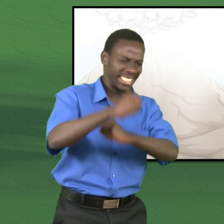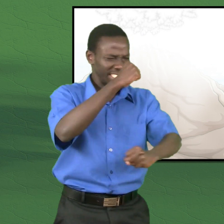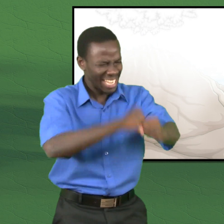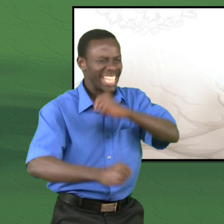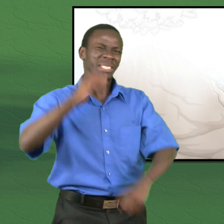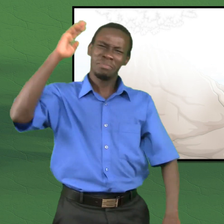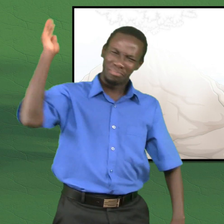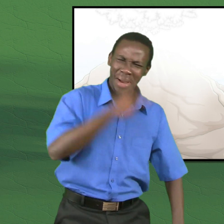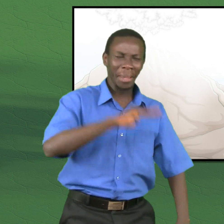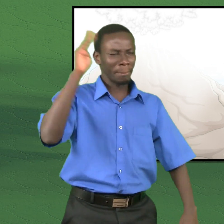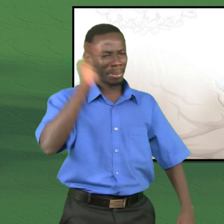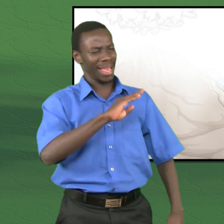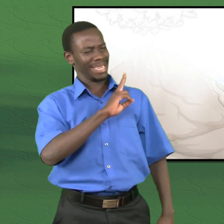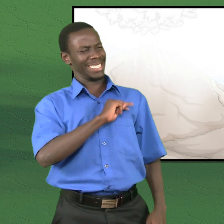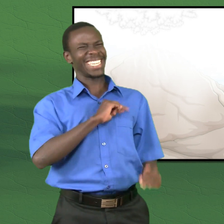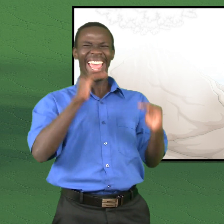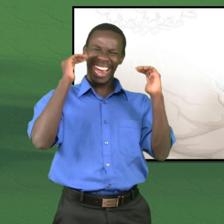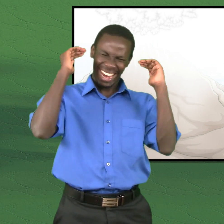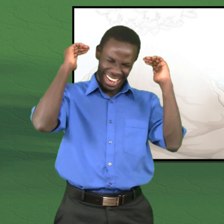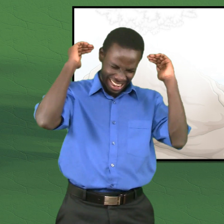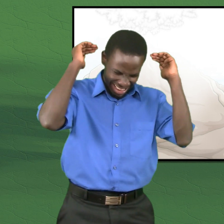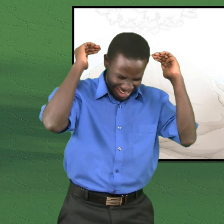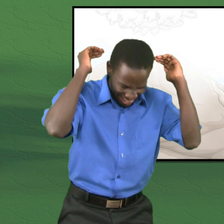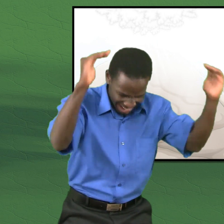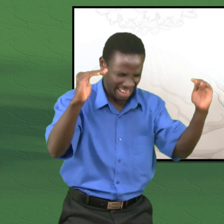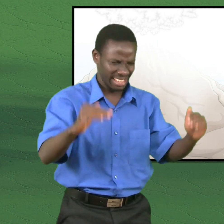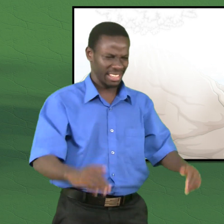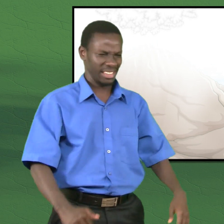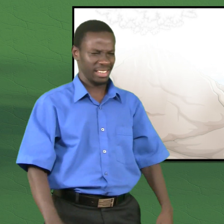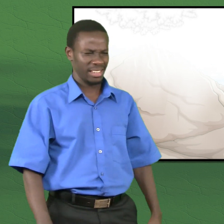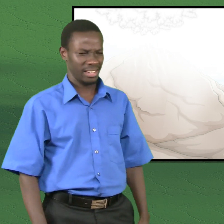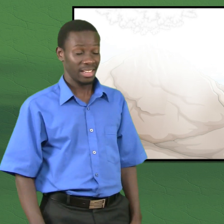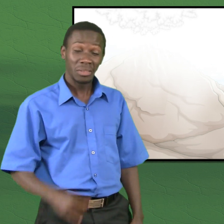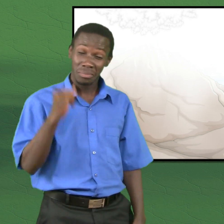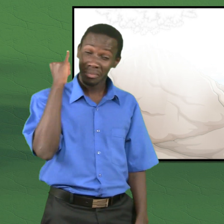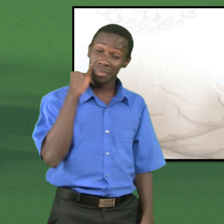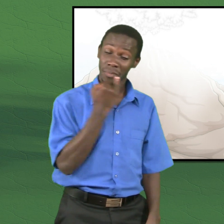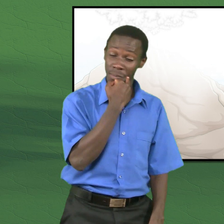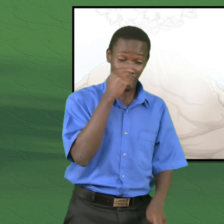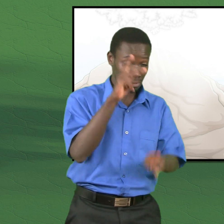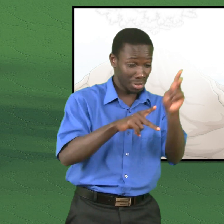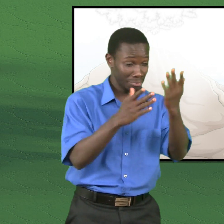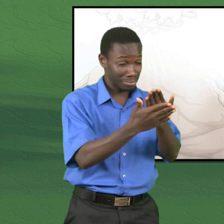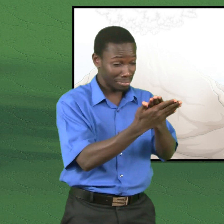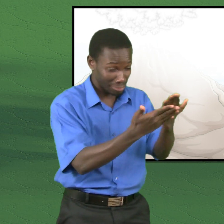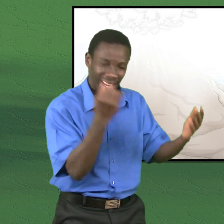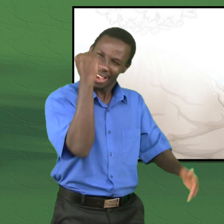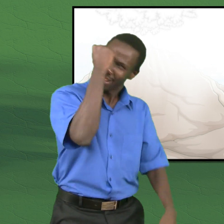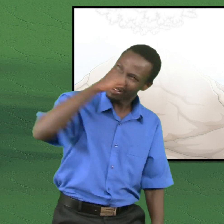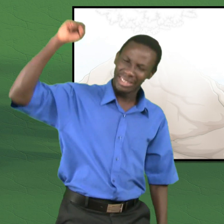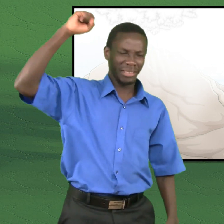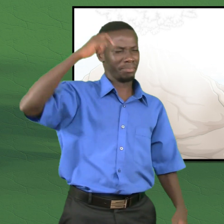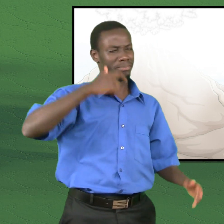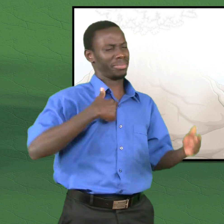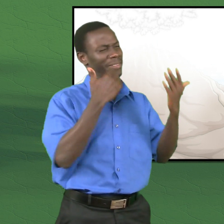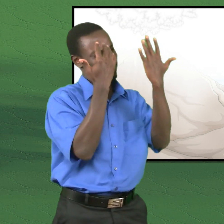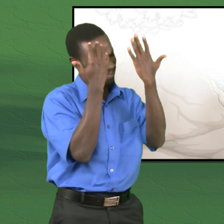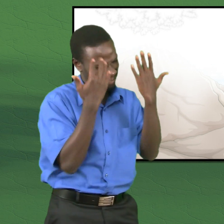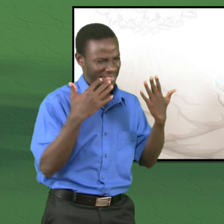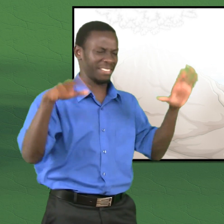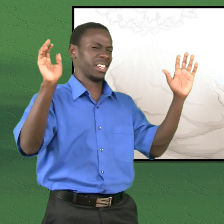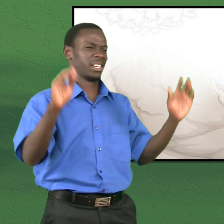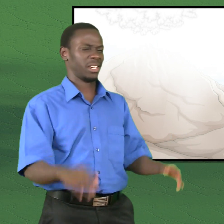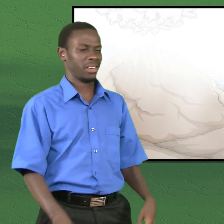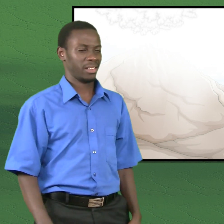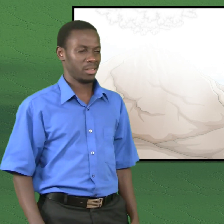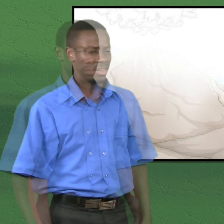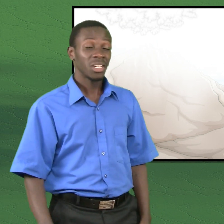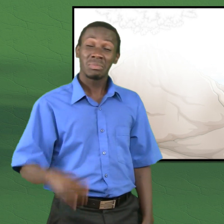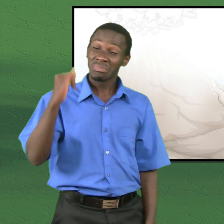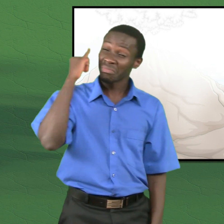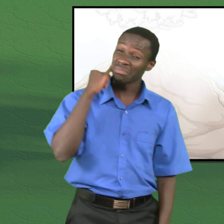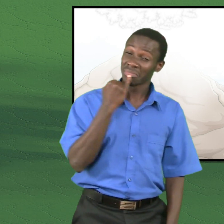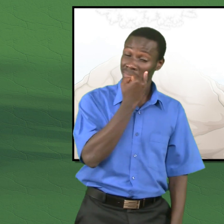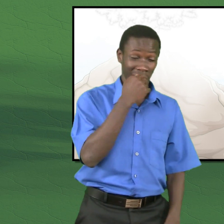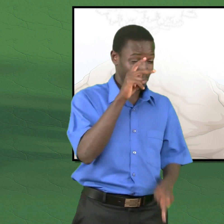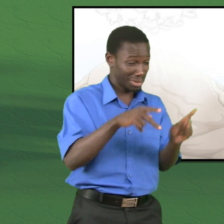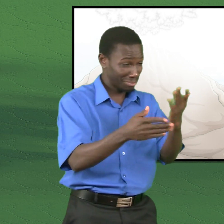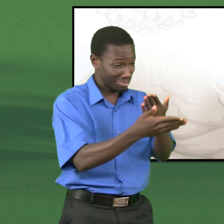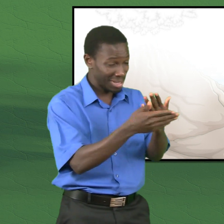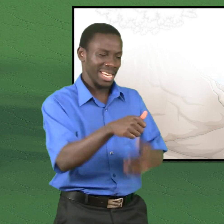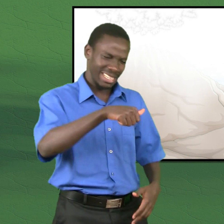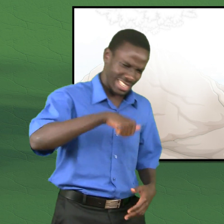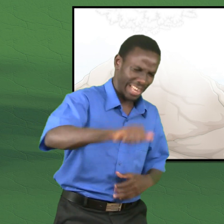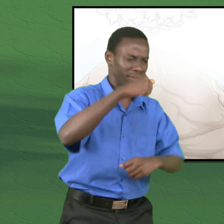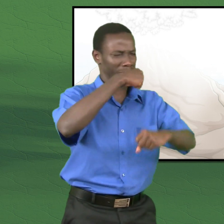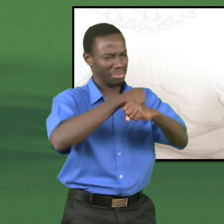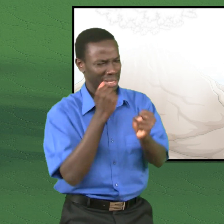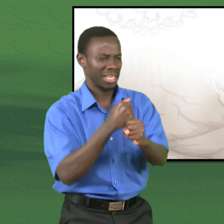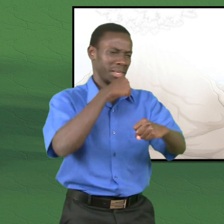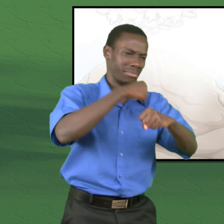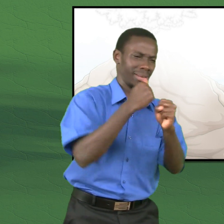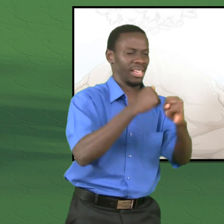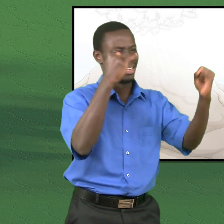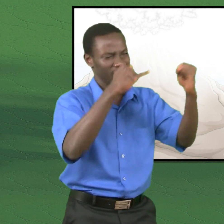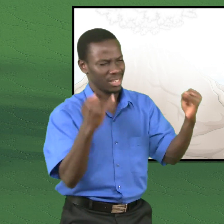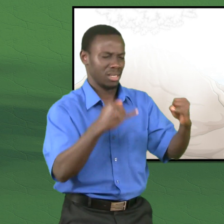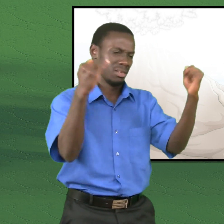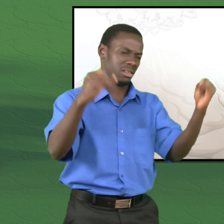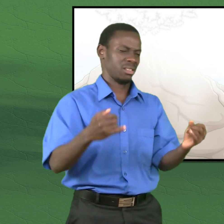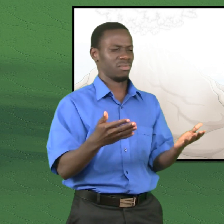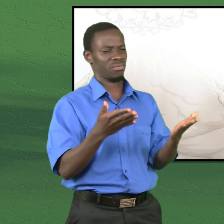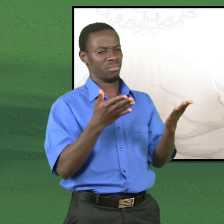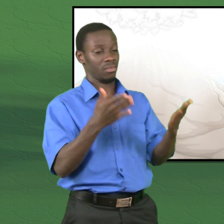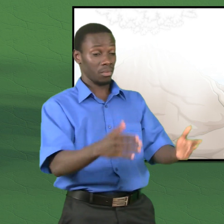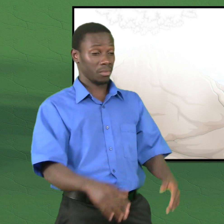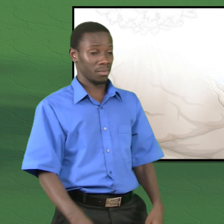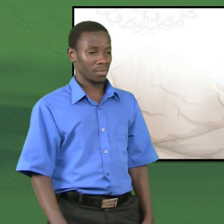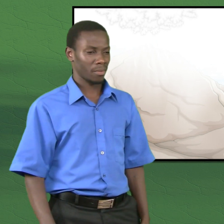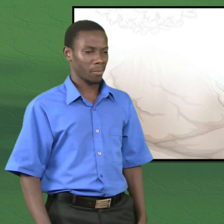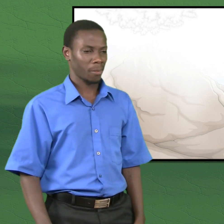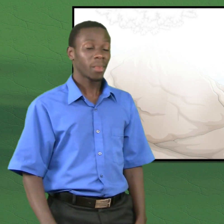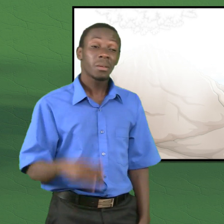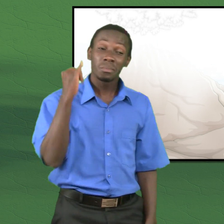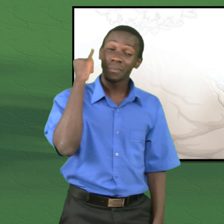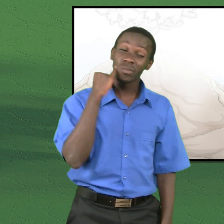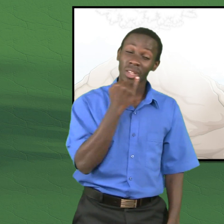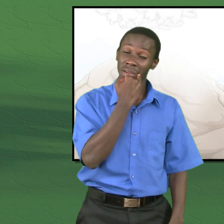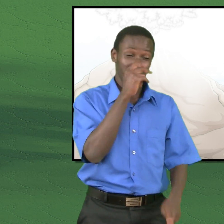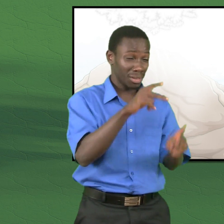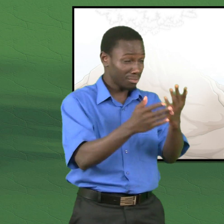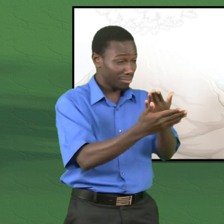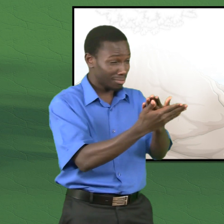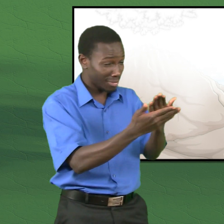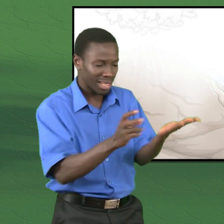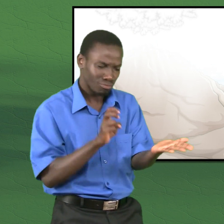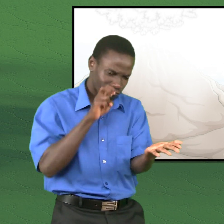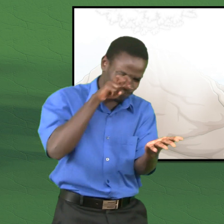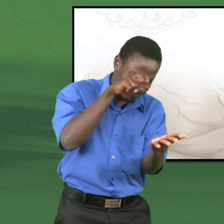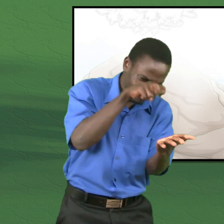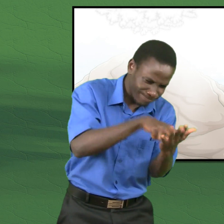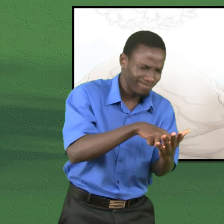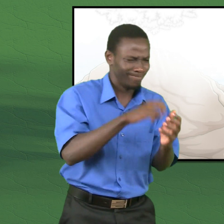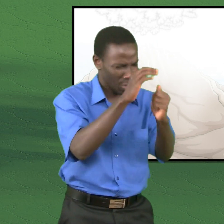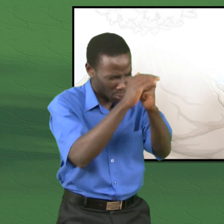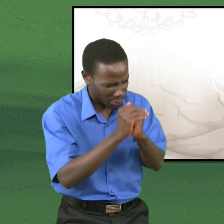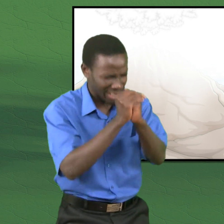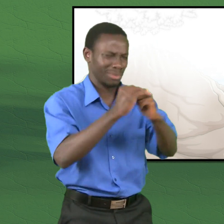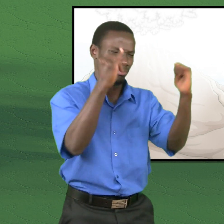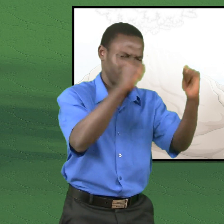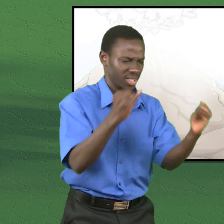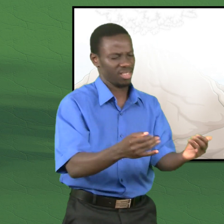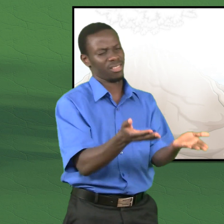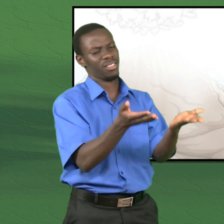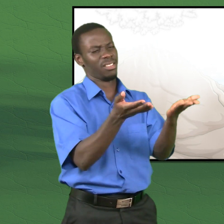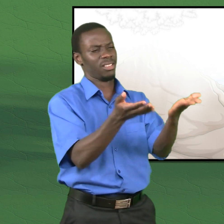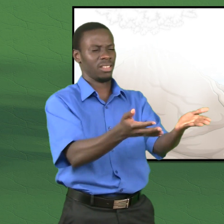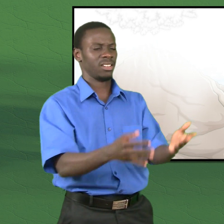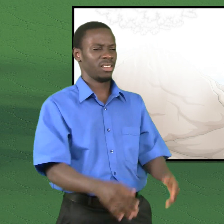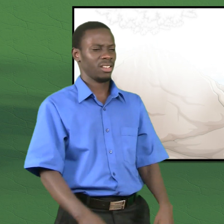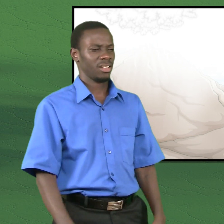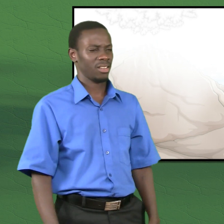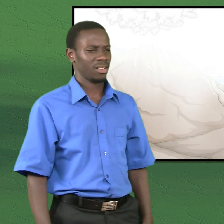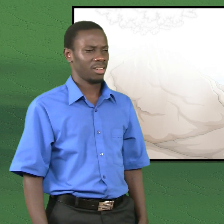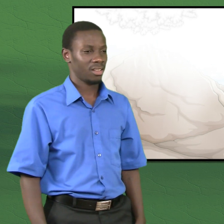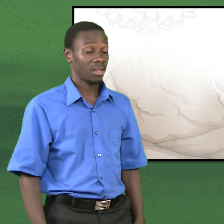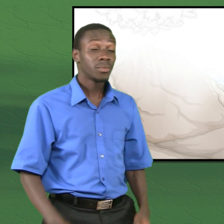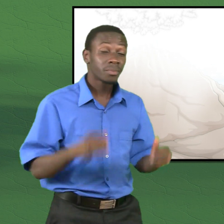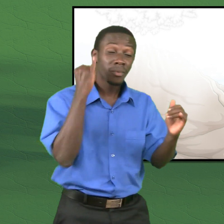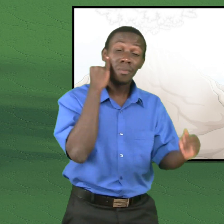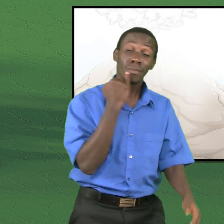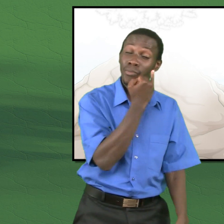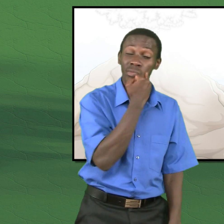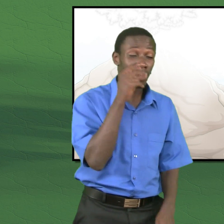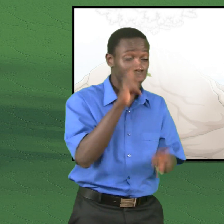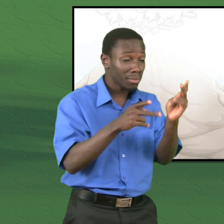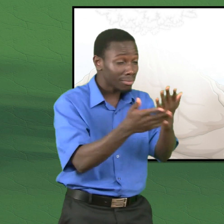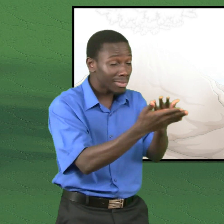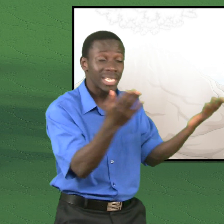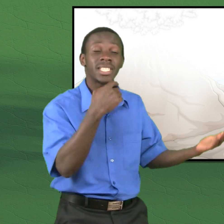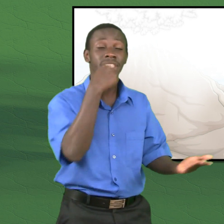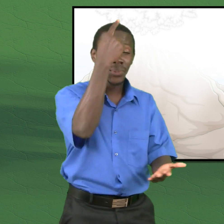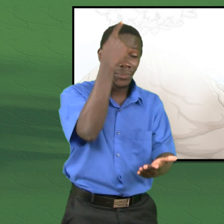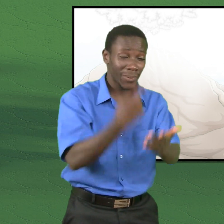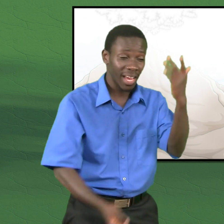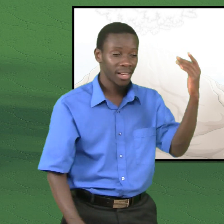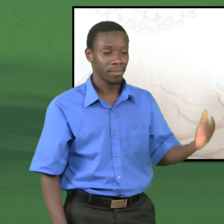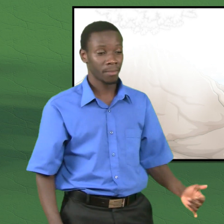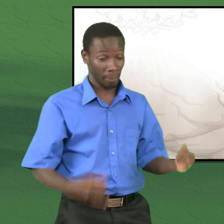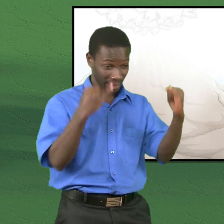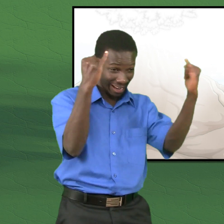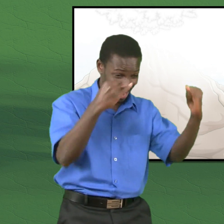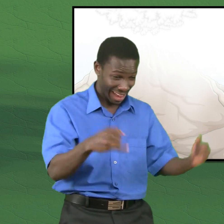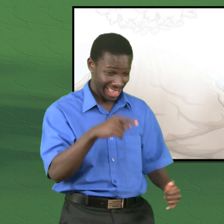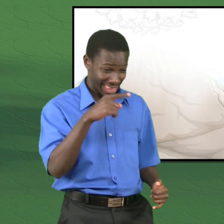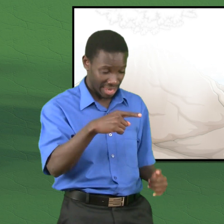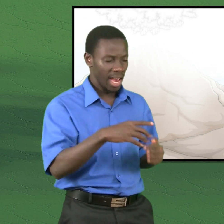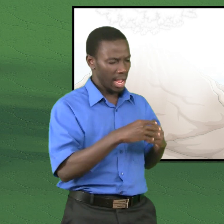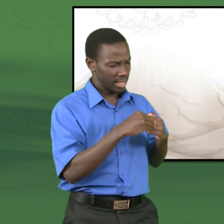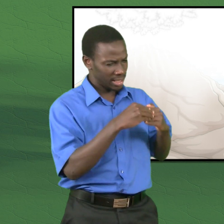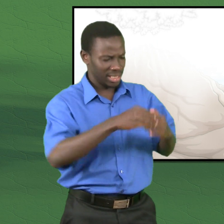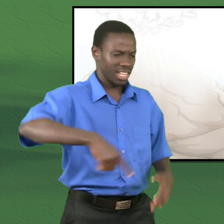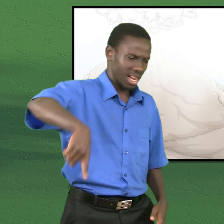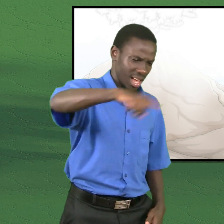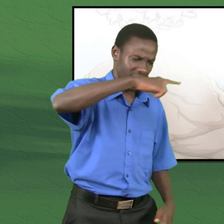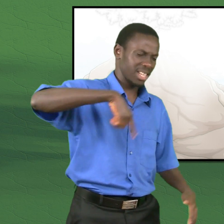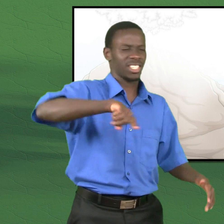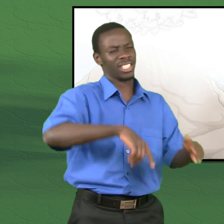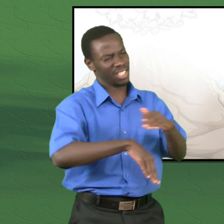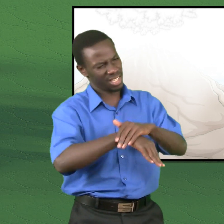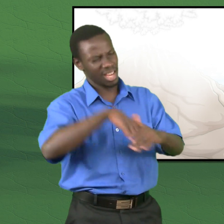How quickly they have turned aside from the way that I commanded them! They have made for themselves a molten calf and have bowed down to it.